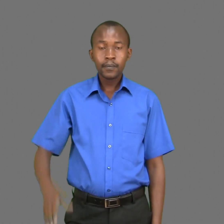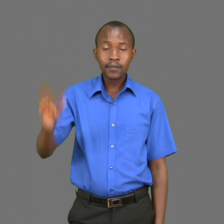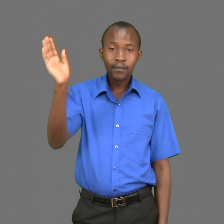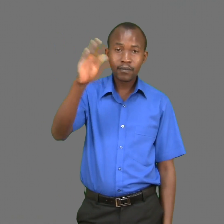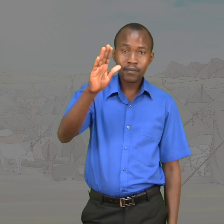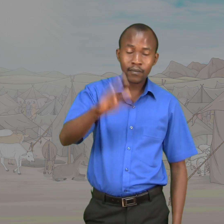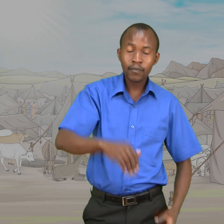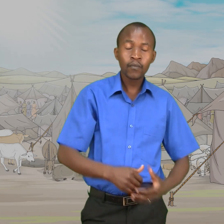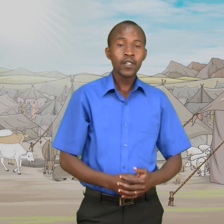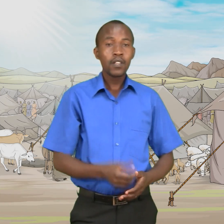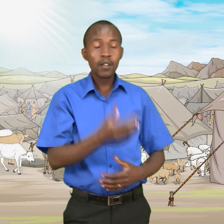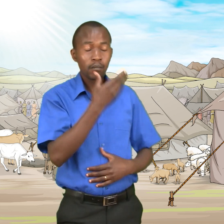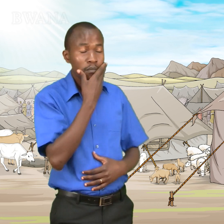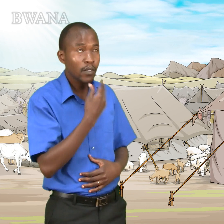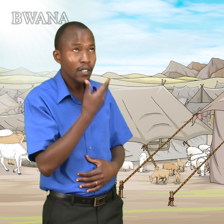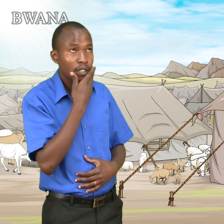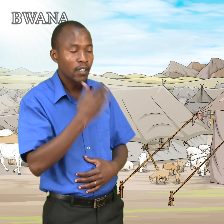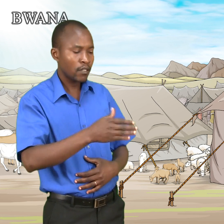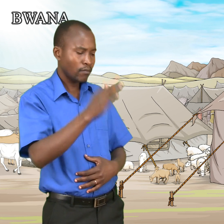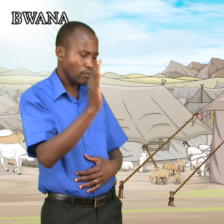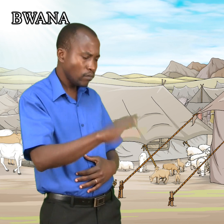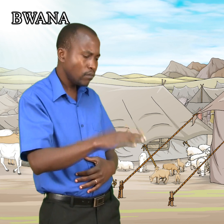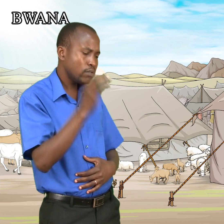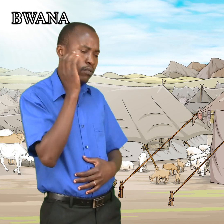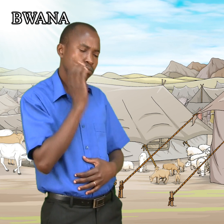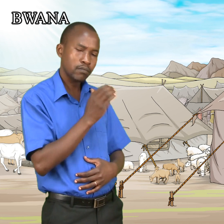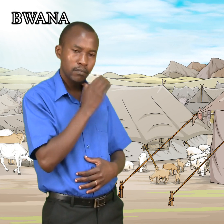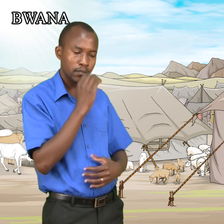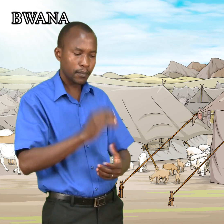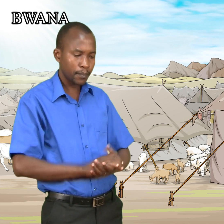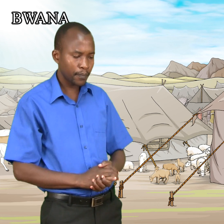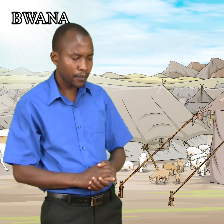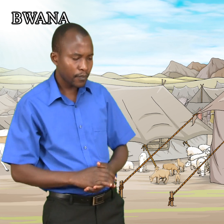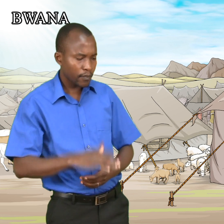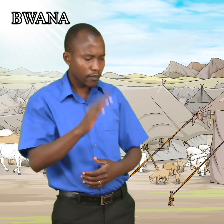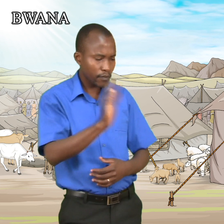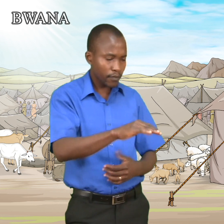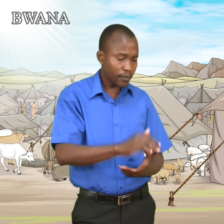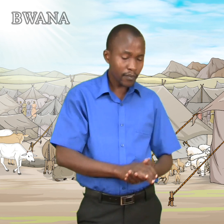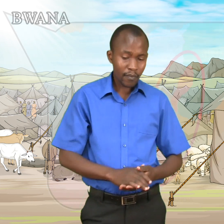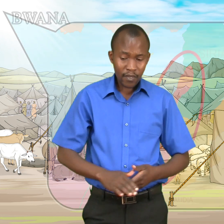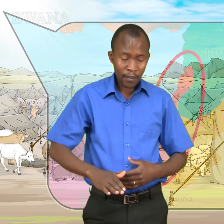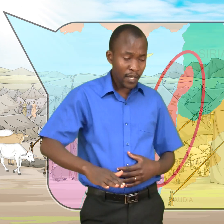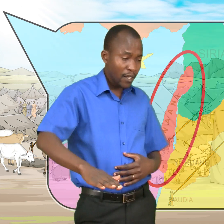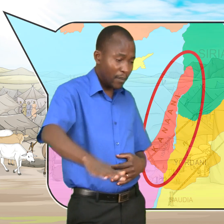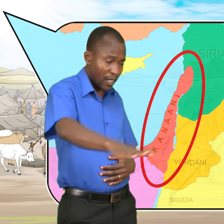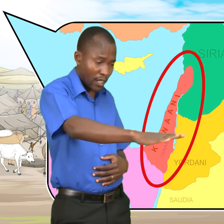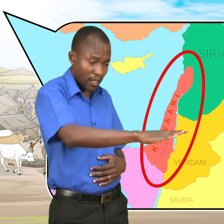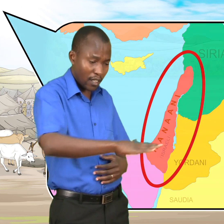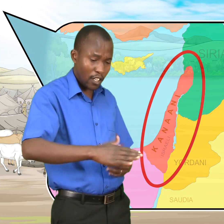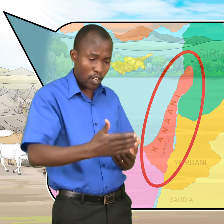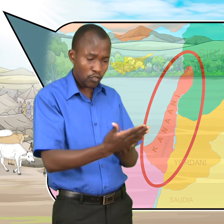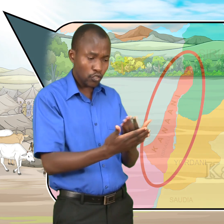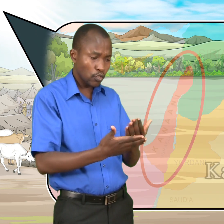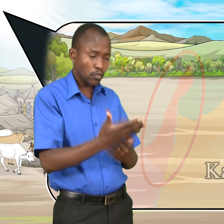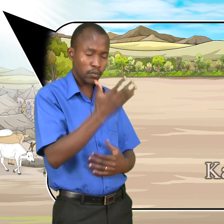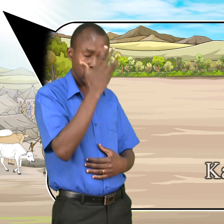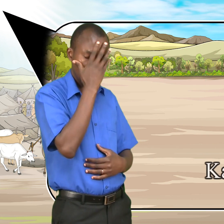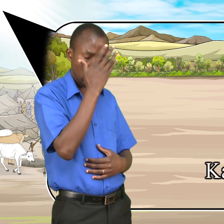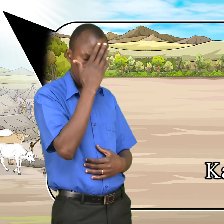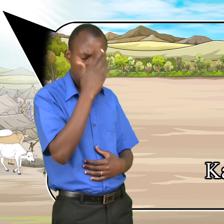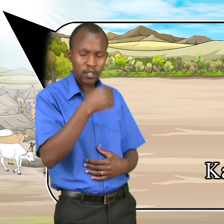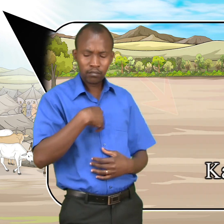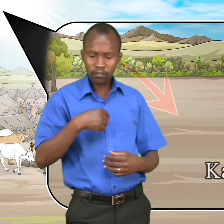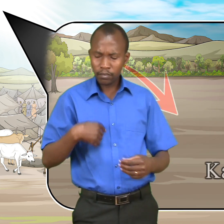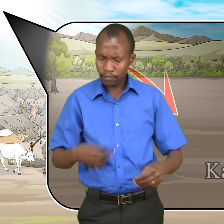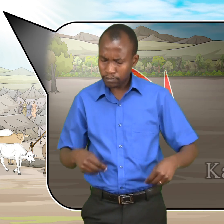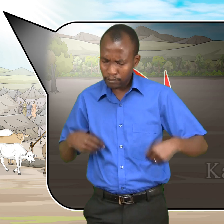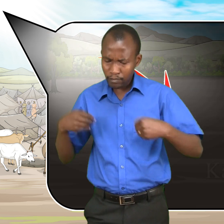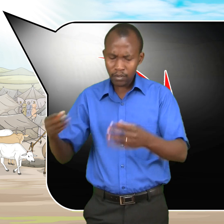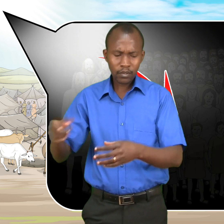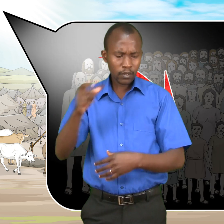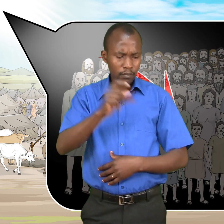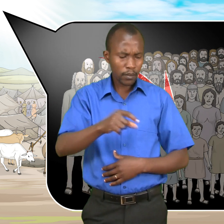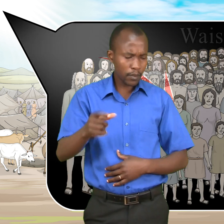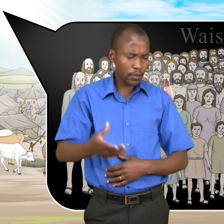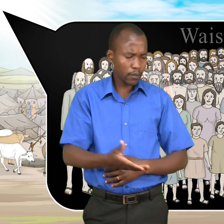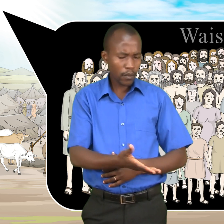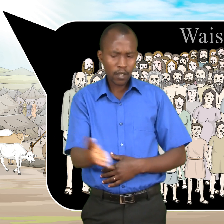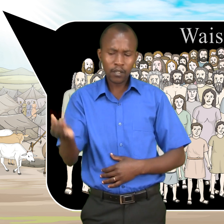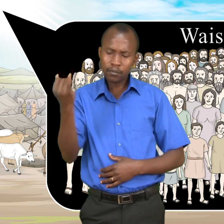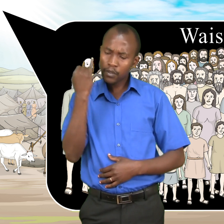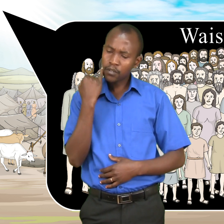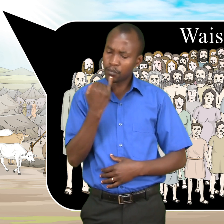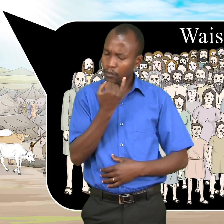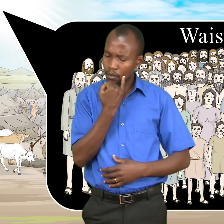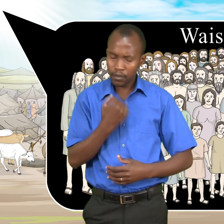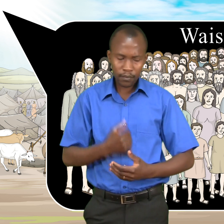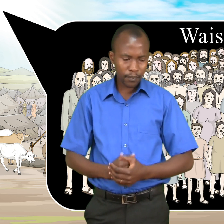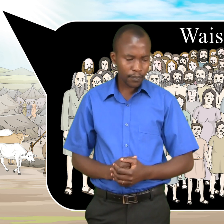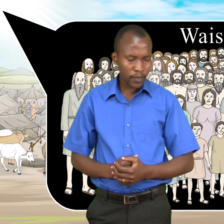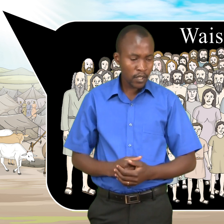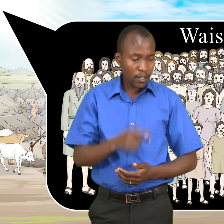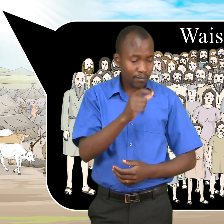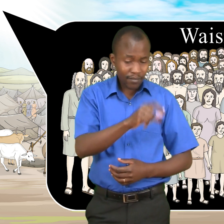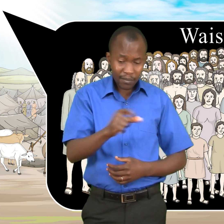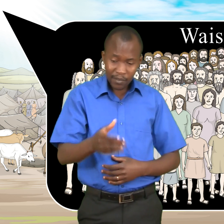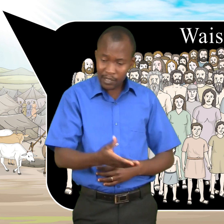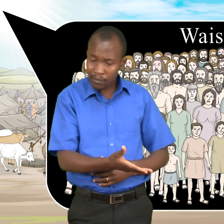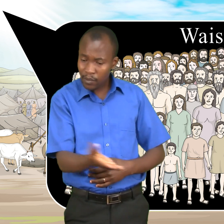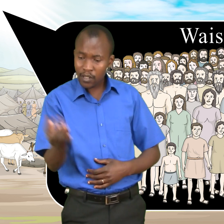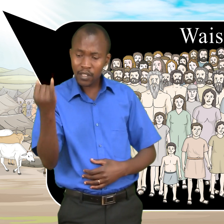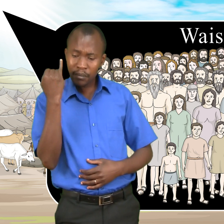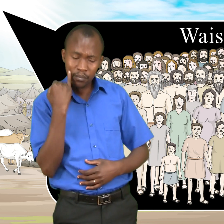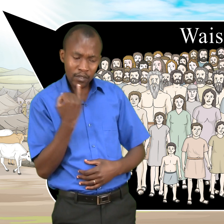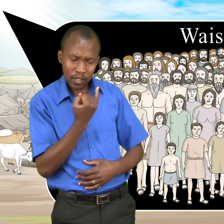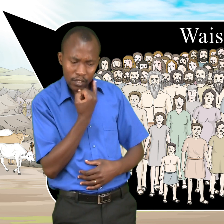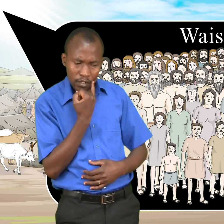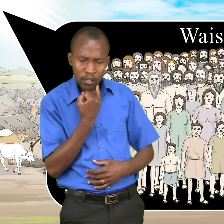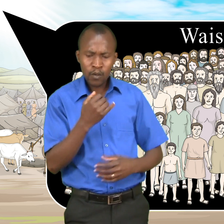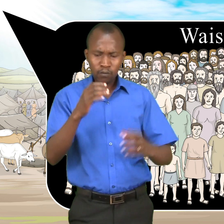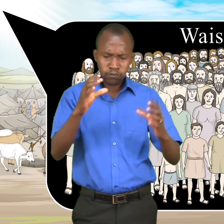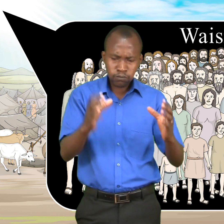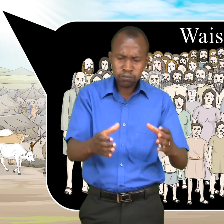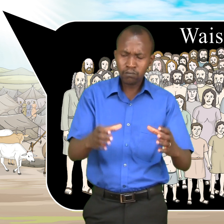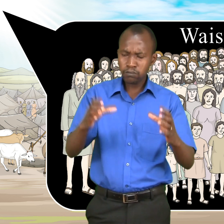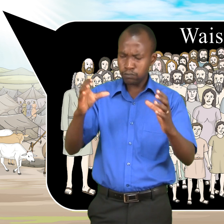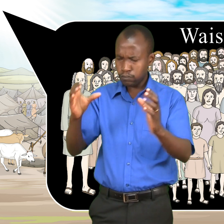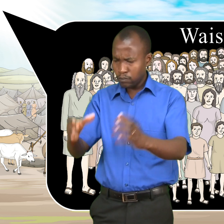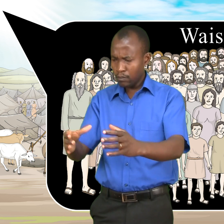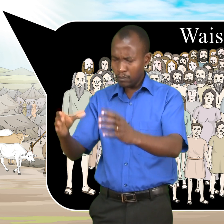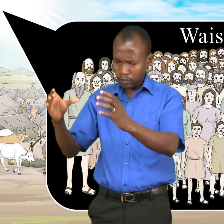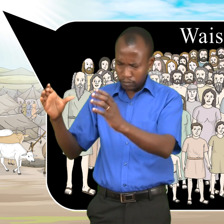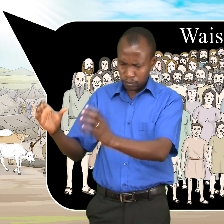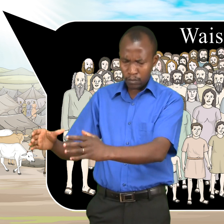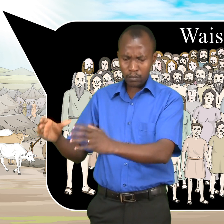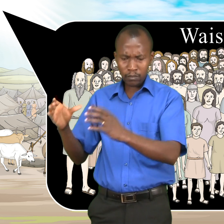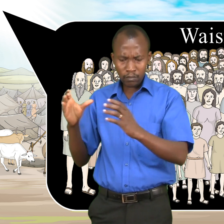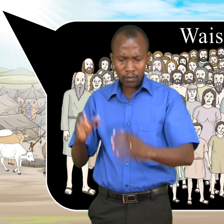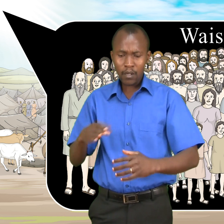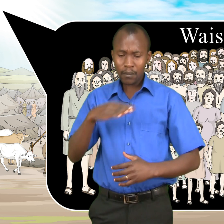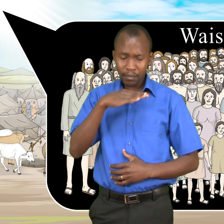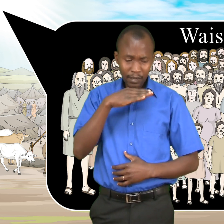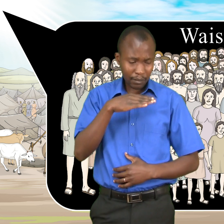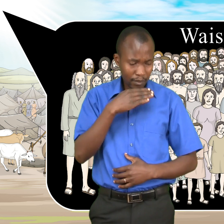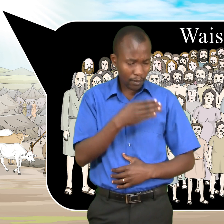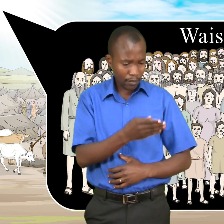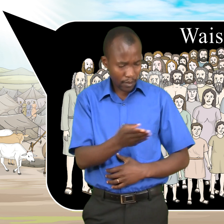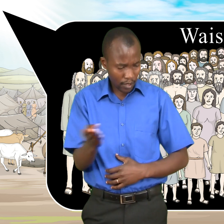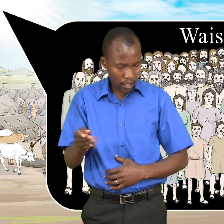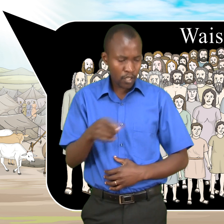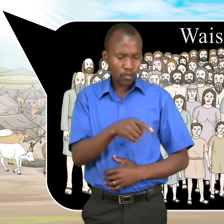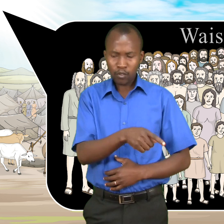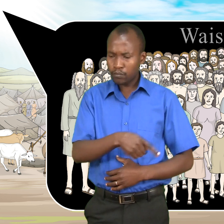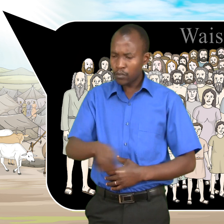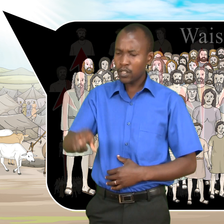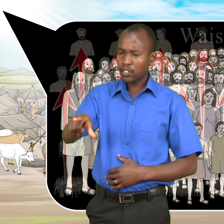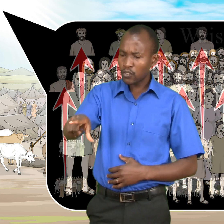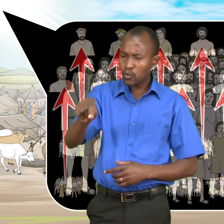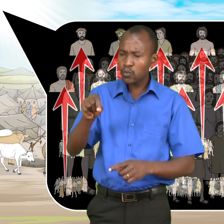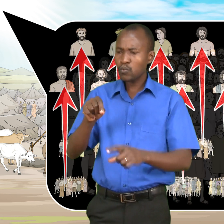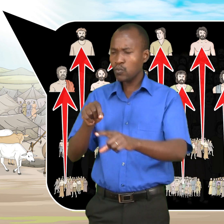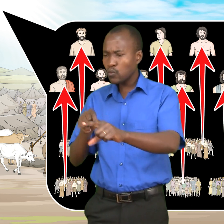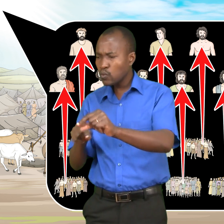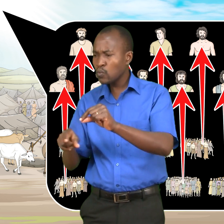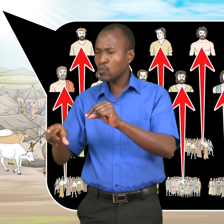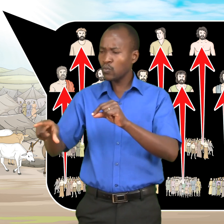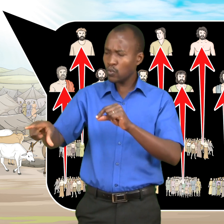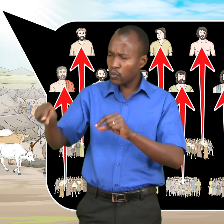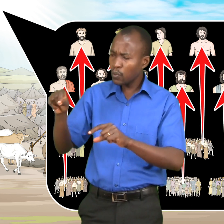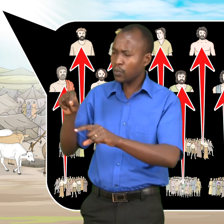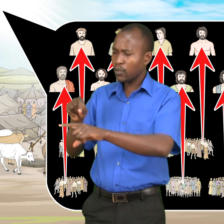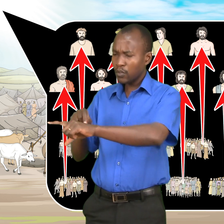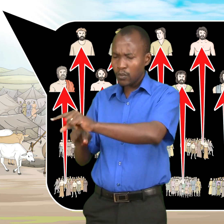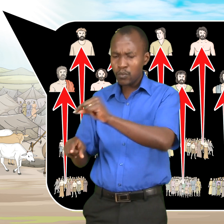And the LORD said to Moses, “Send out for yourself men to spy out the land of Canaan, which I am giving to the Israelites.